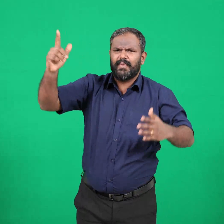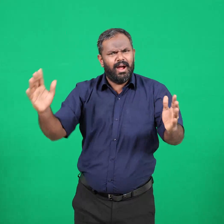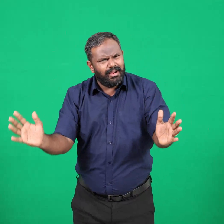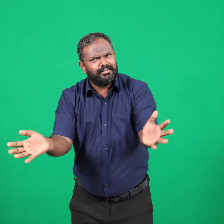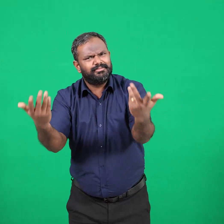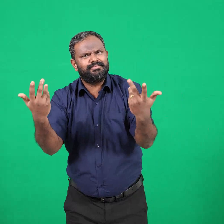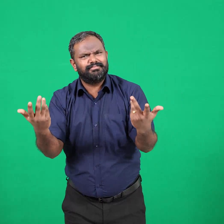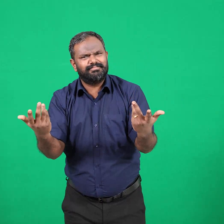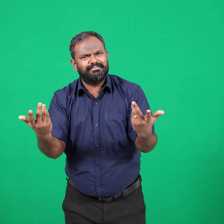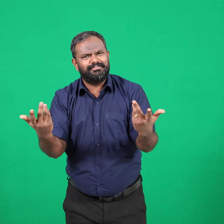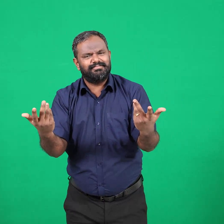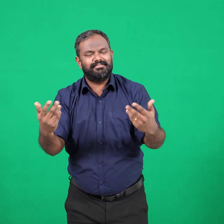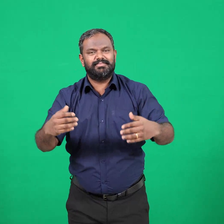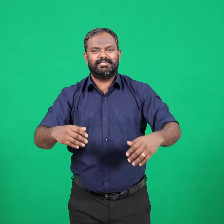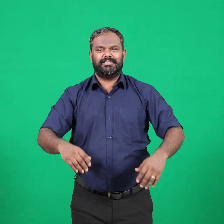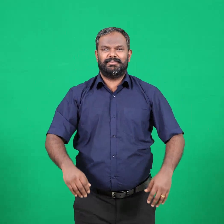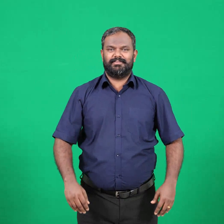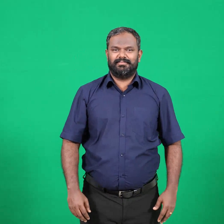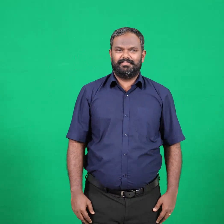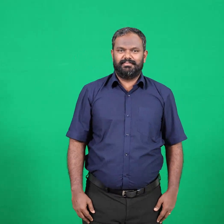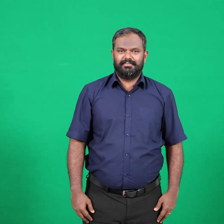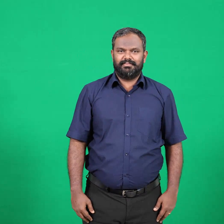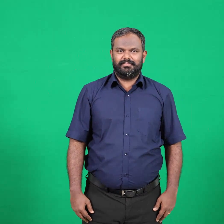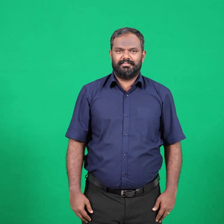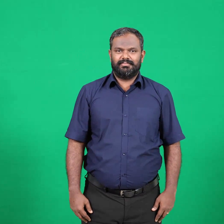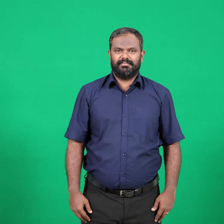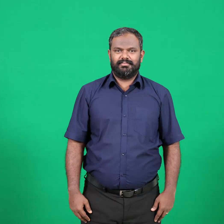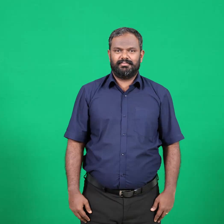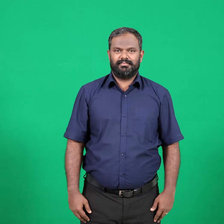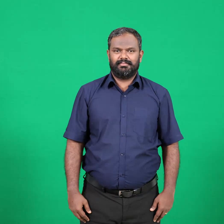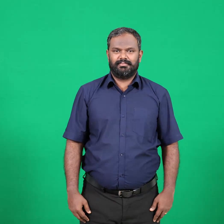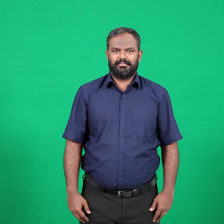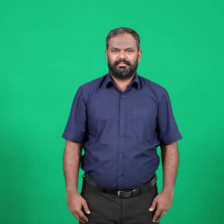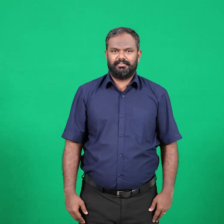Amen.